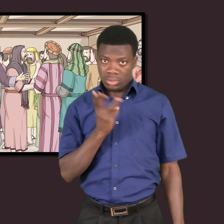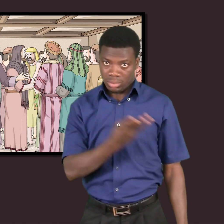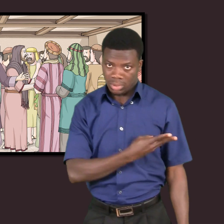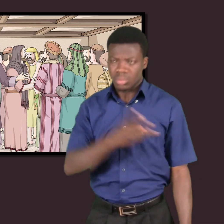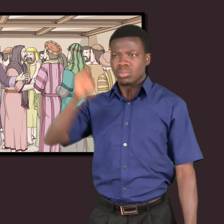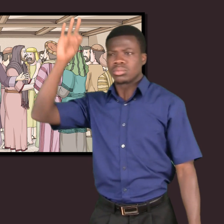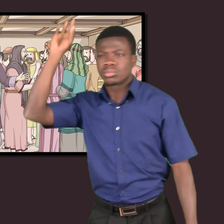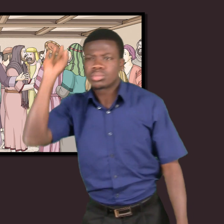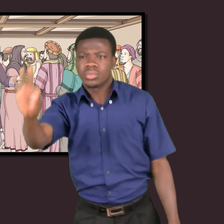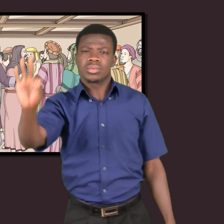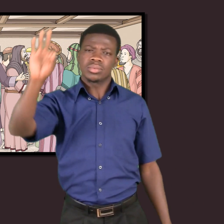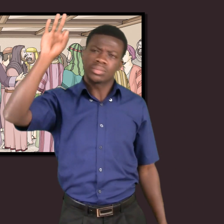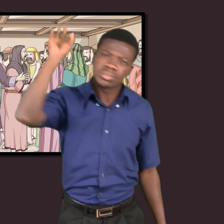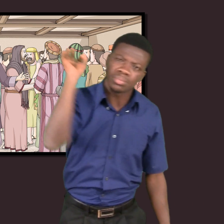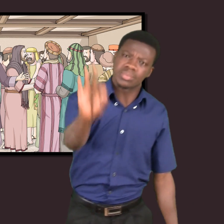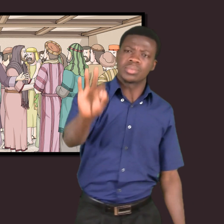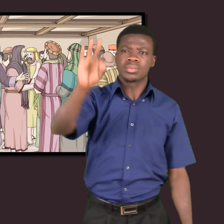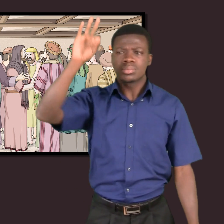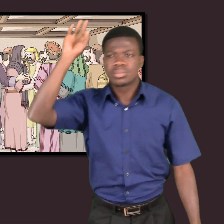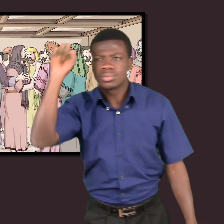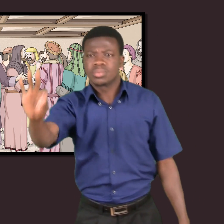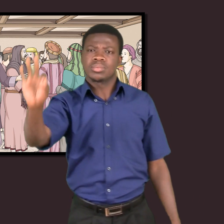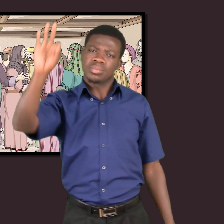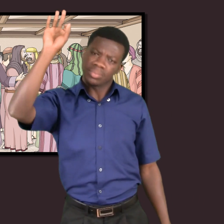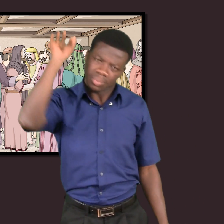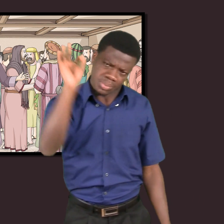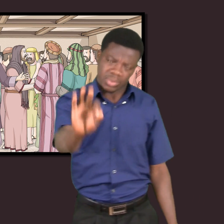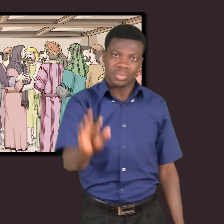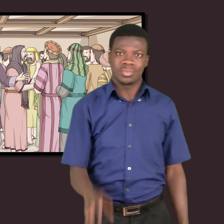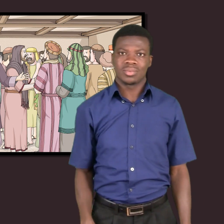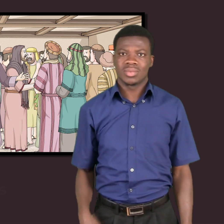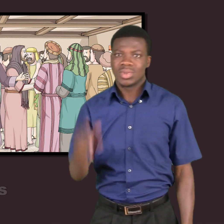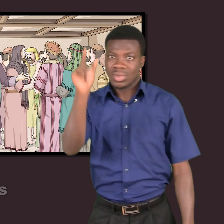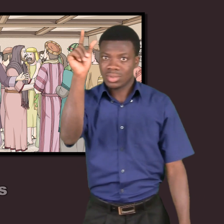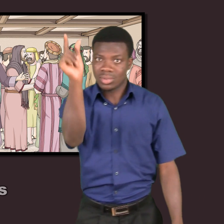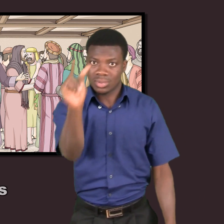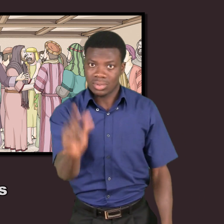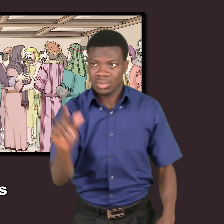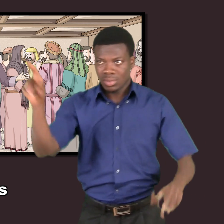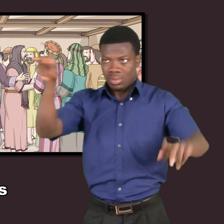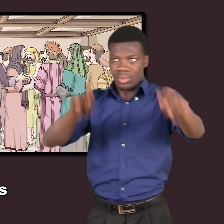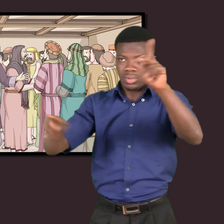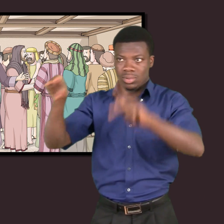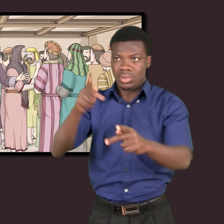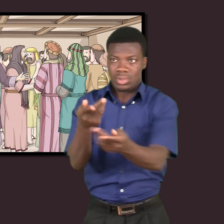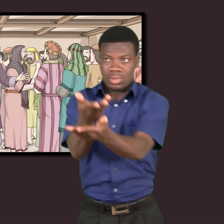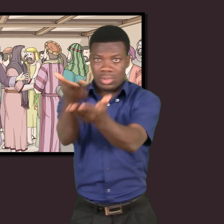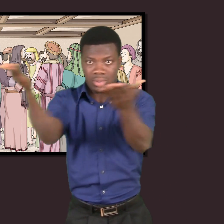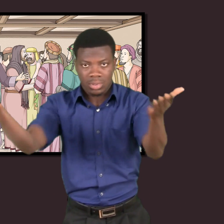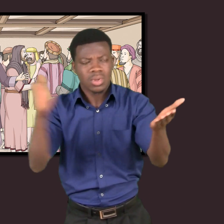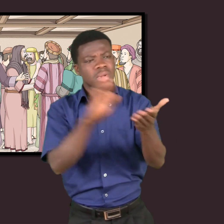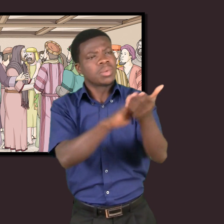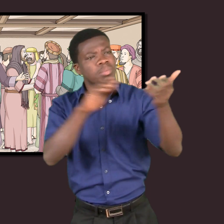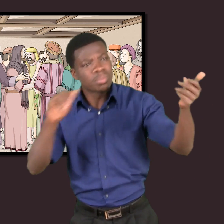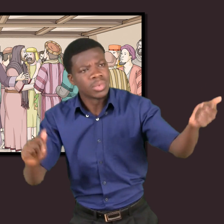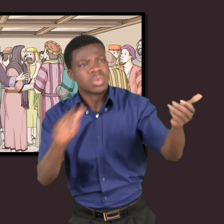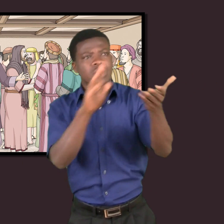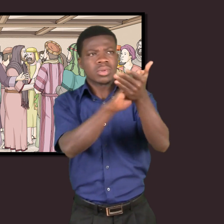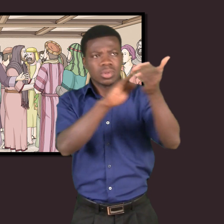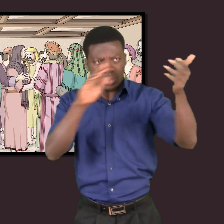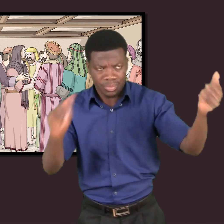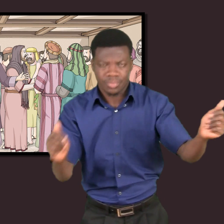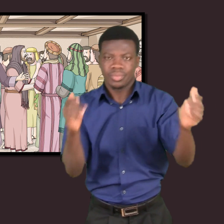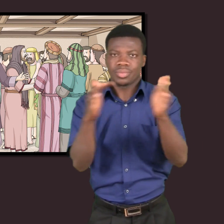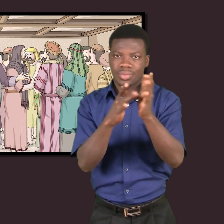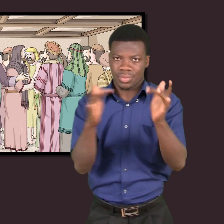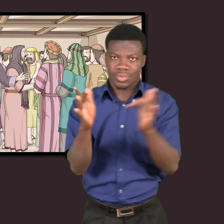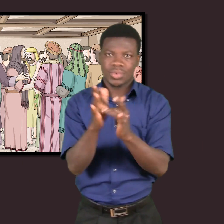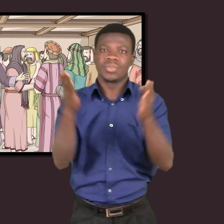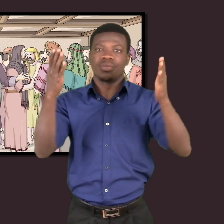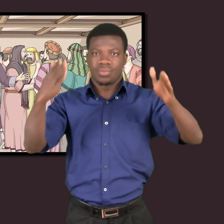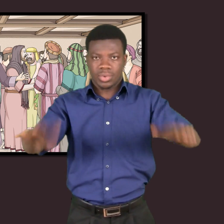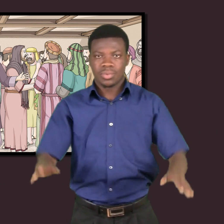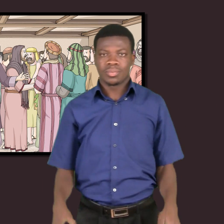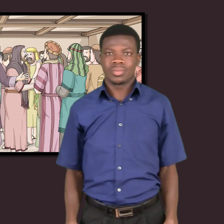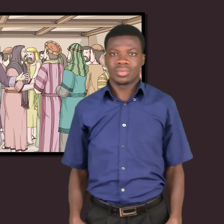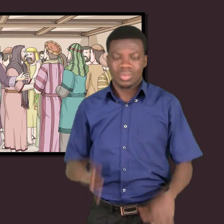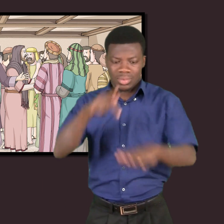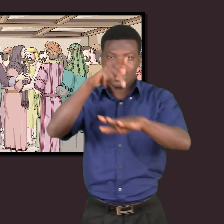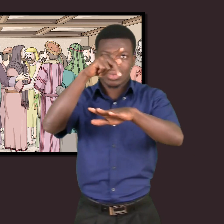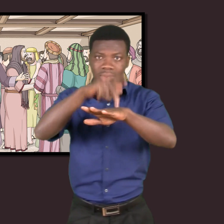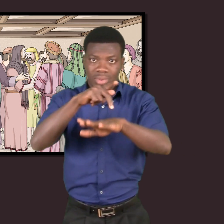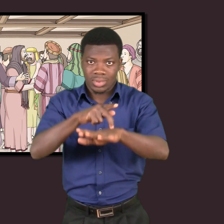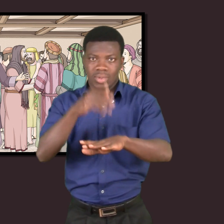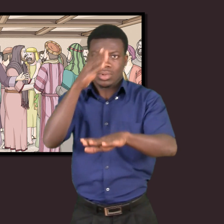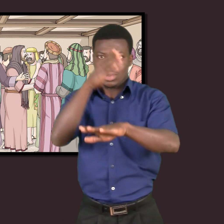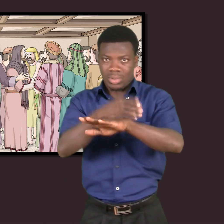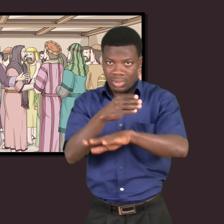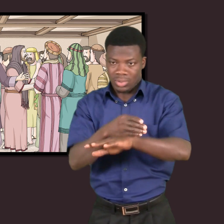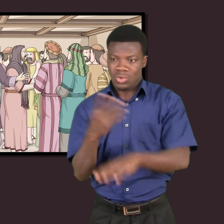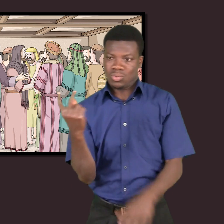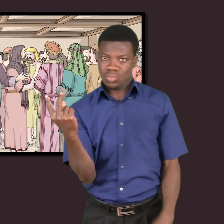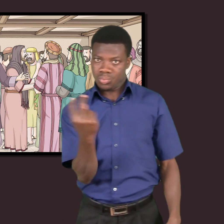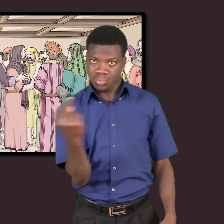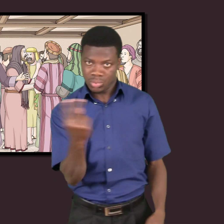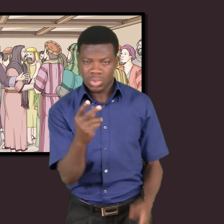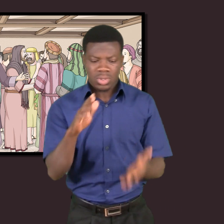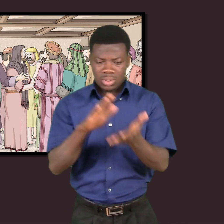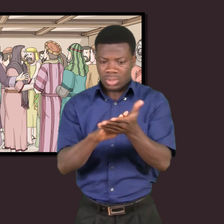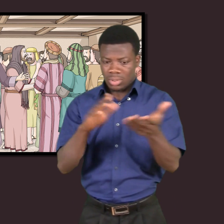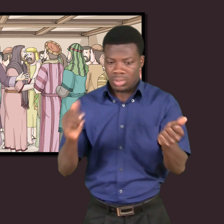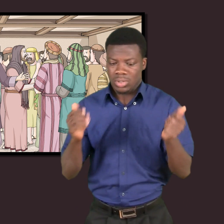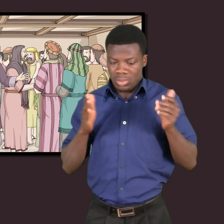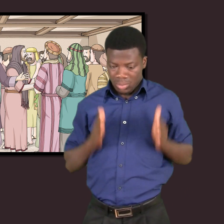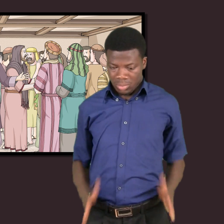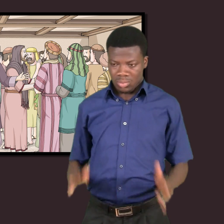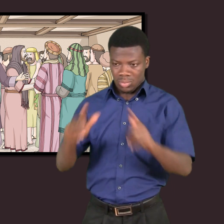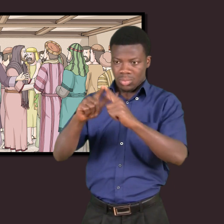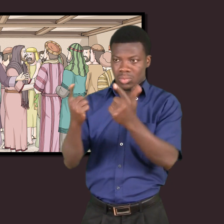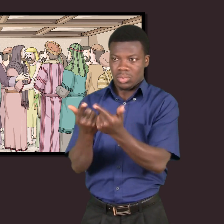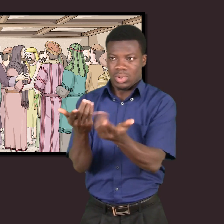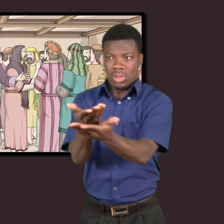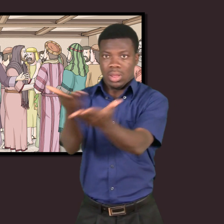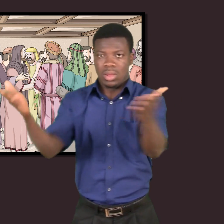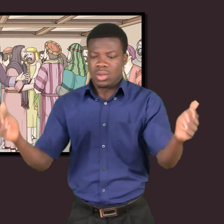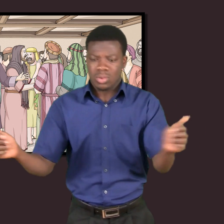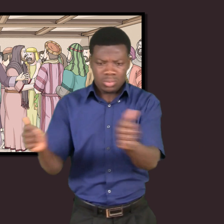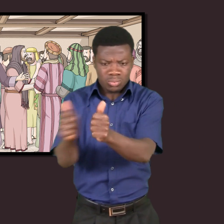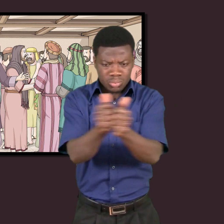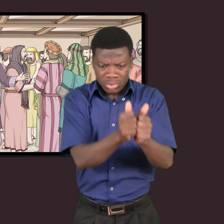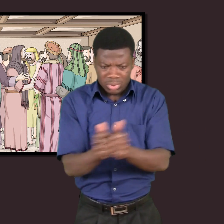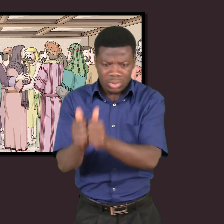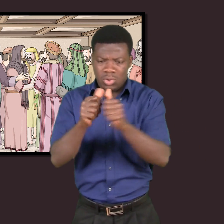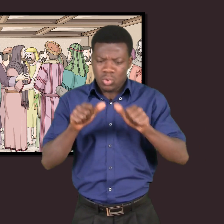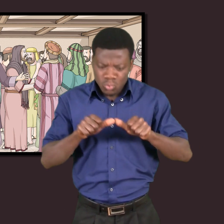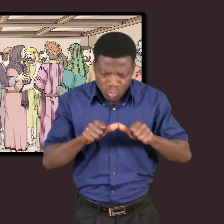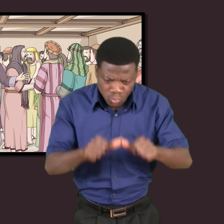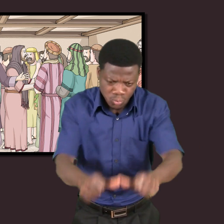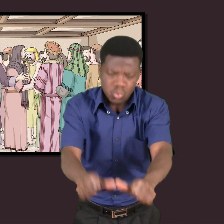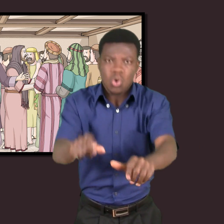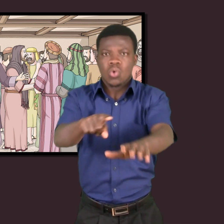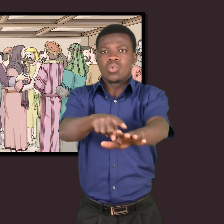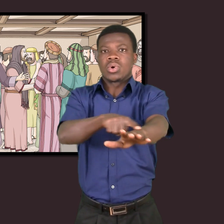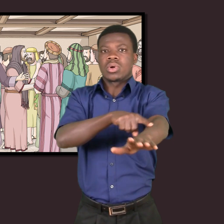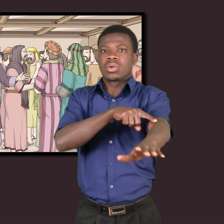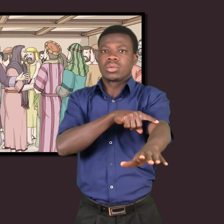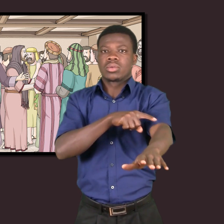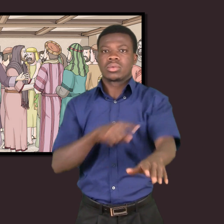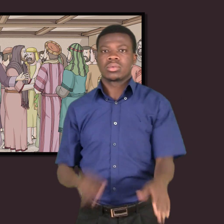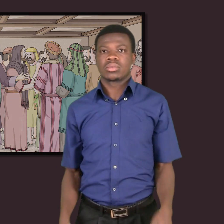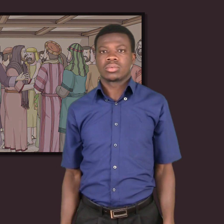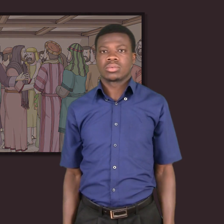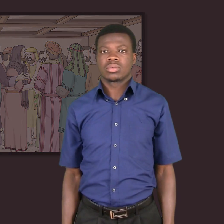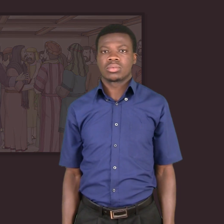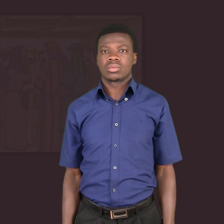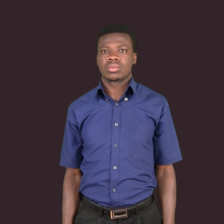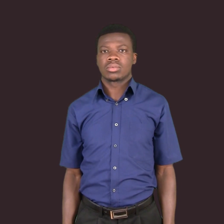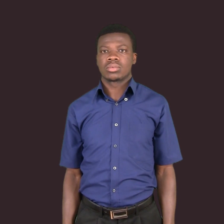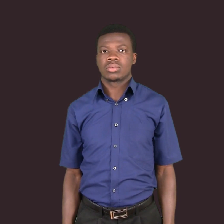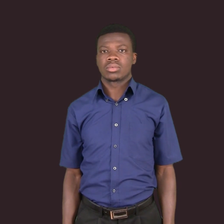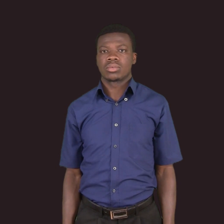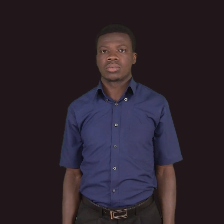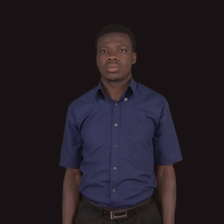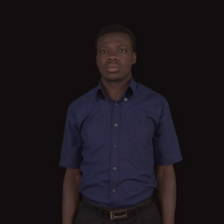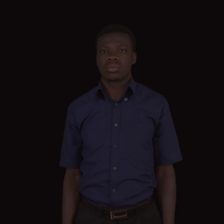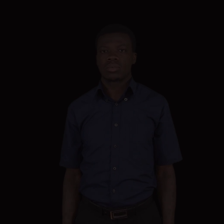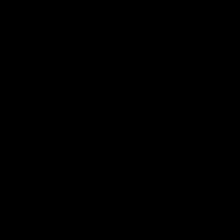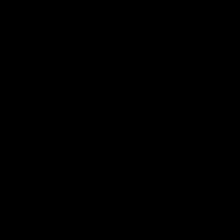And they spent a long time there with the disciples.